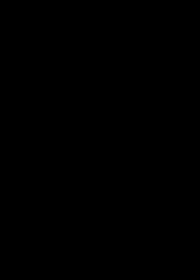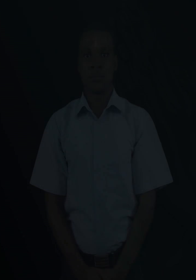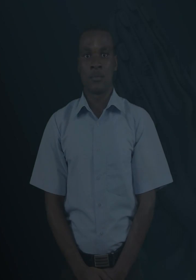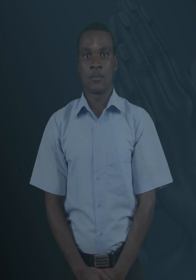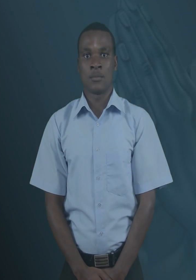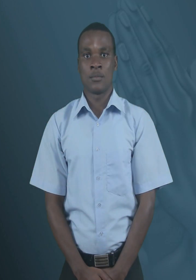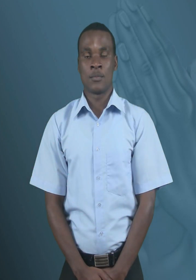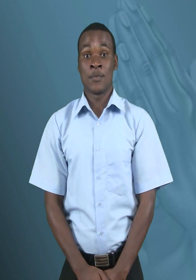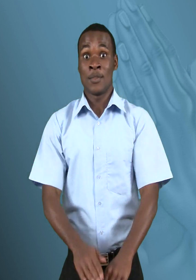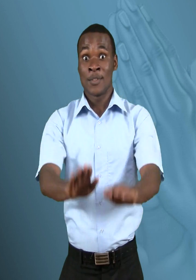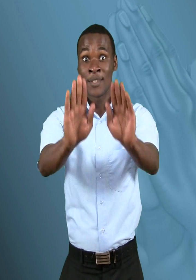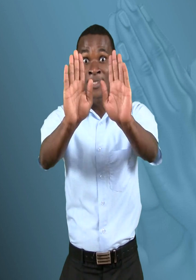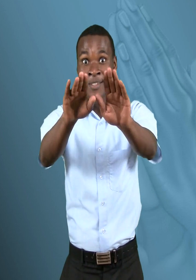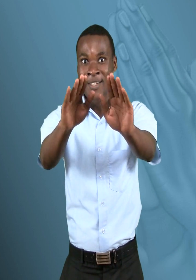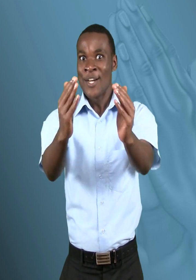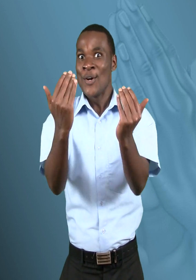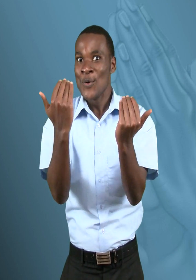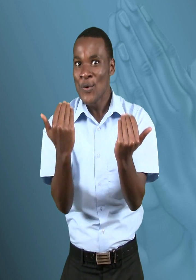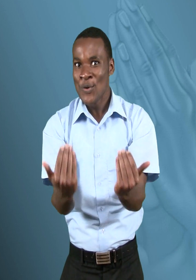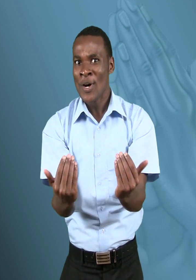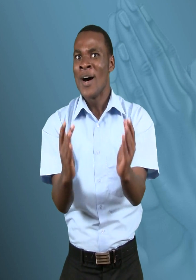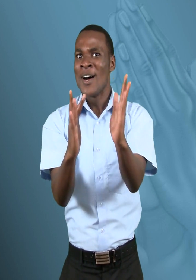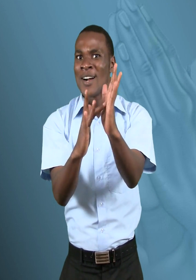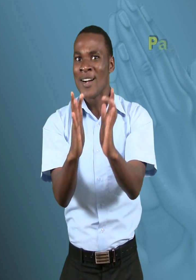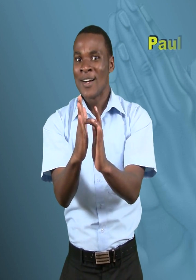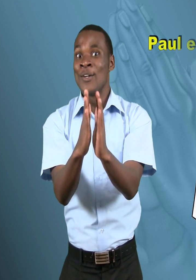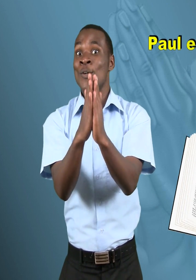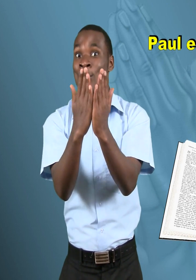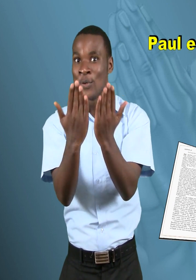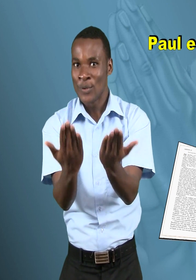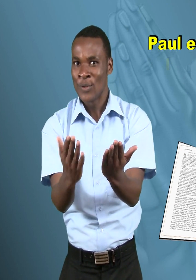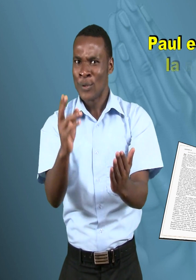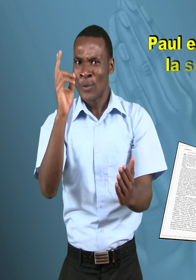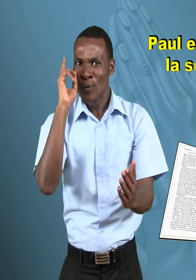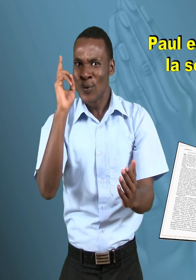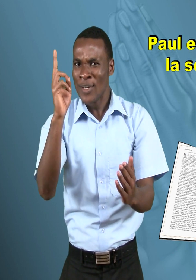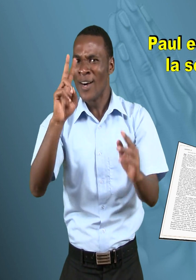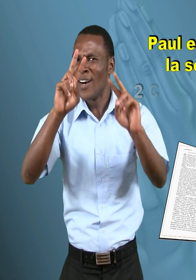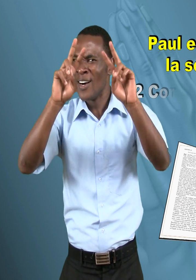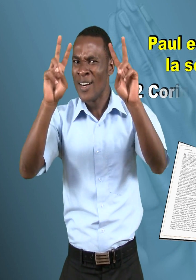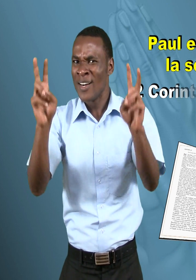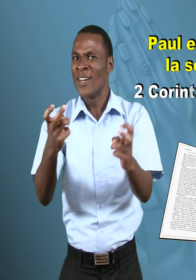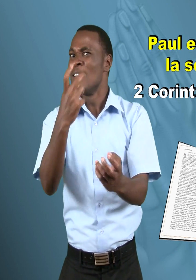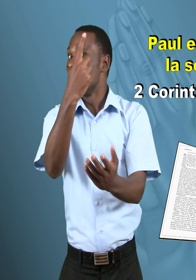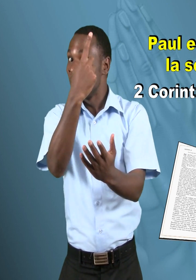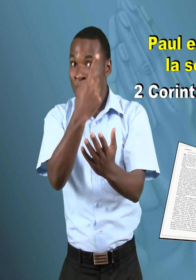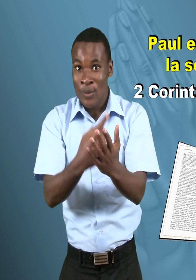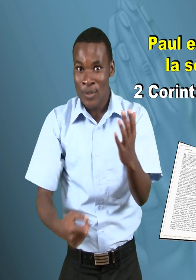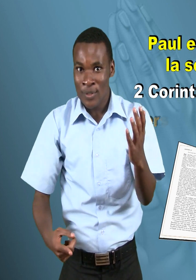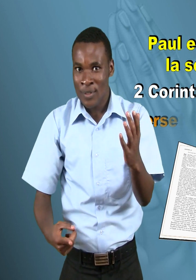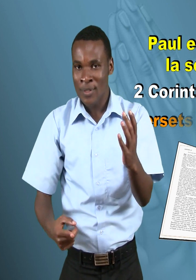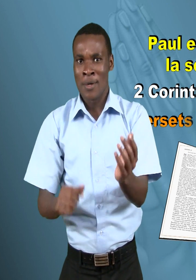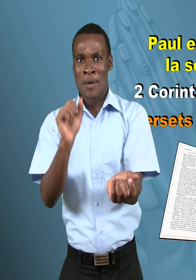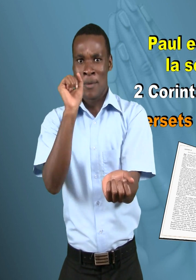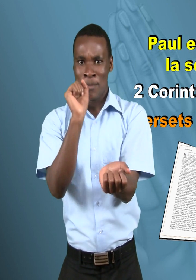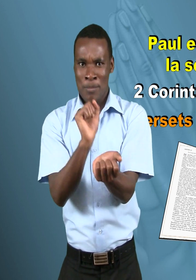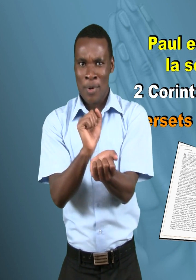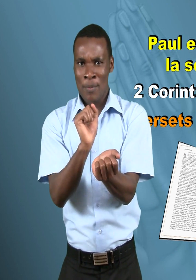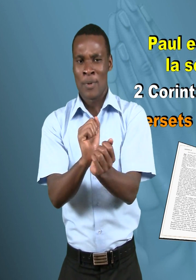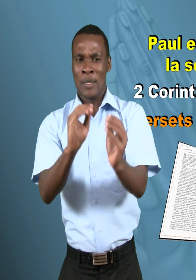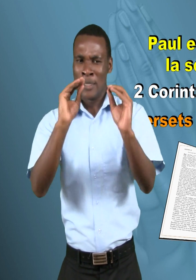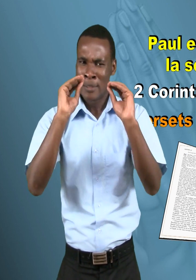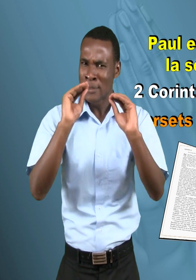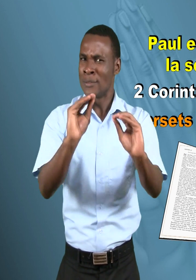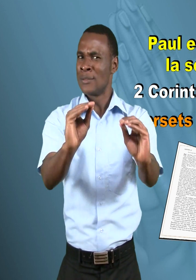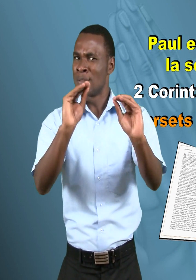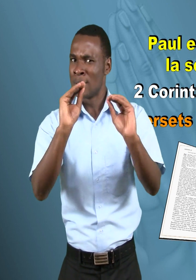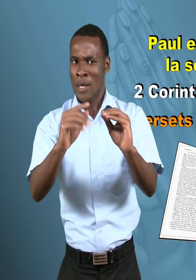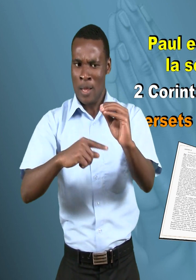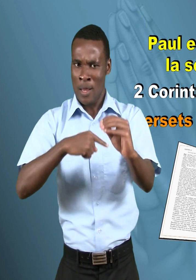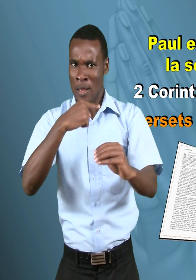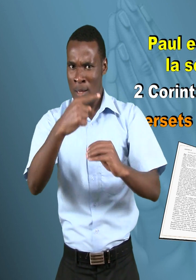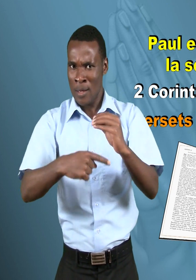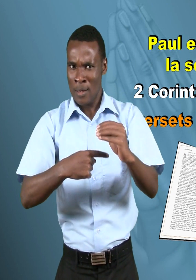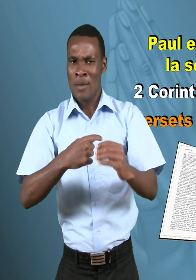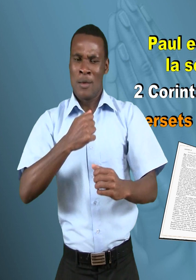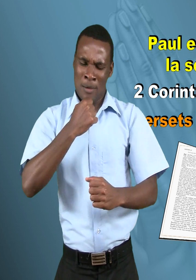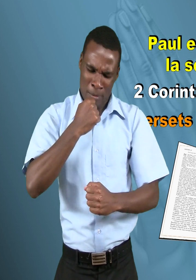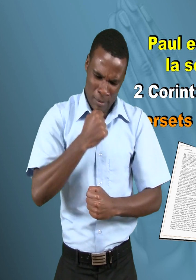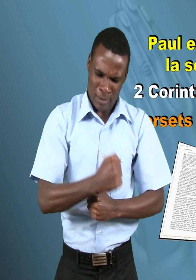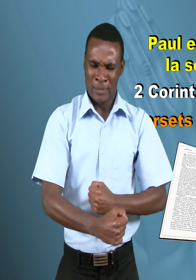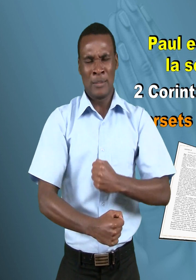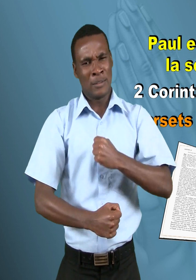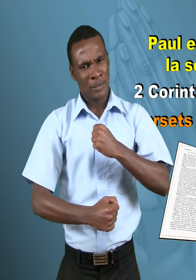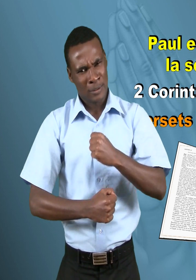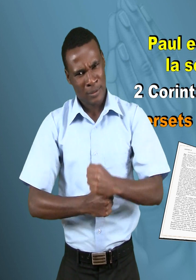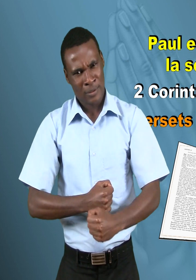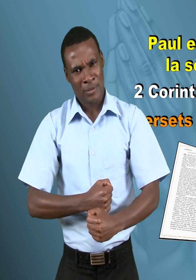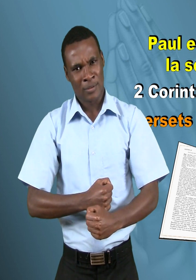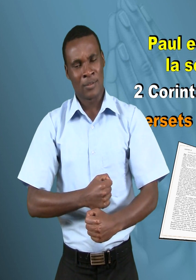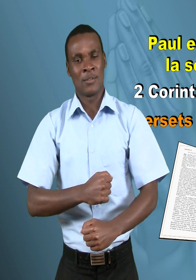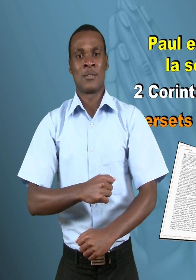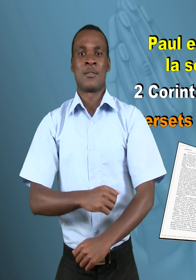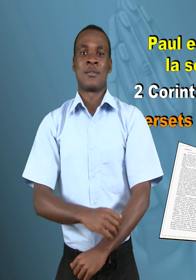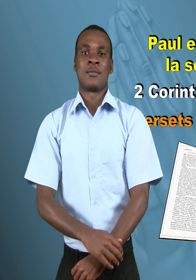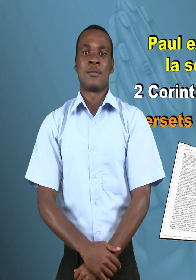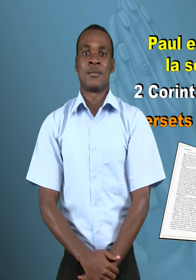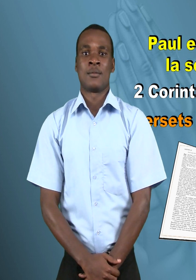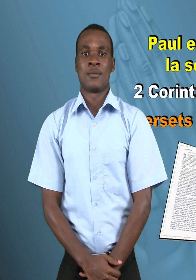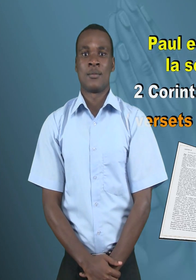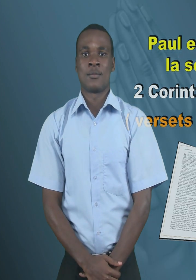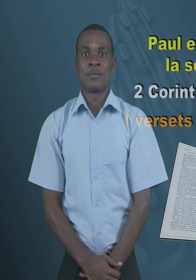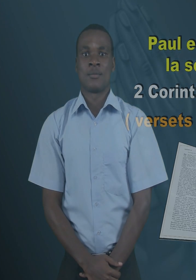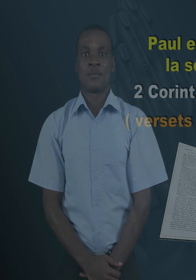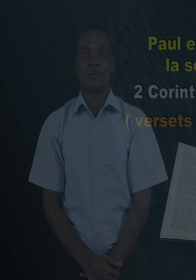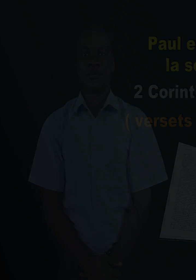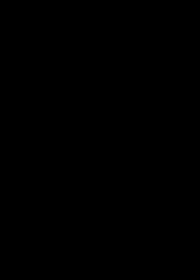Paul teaches about suffering